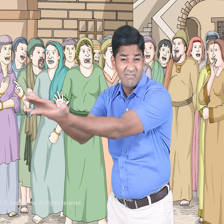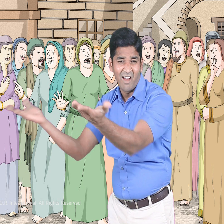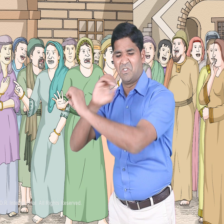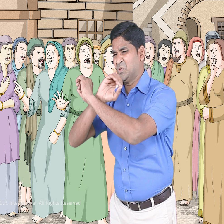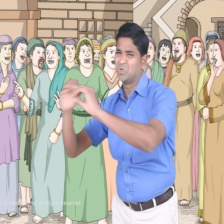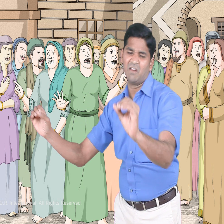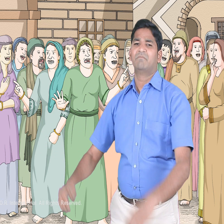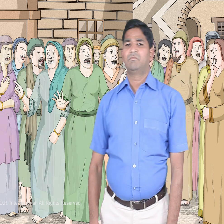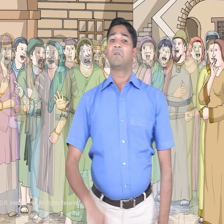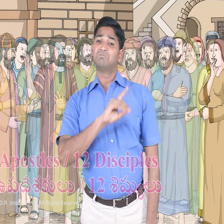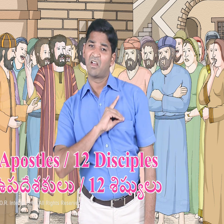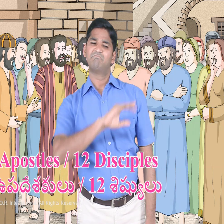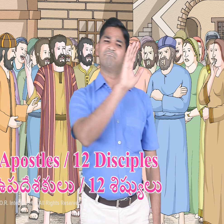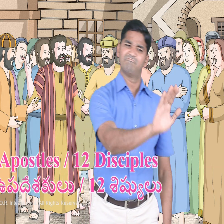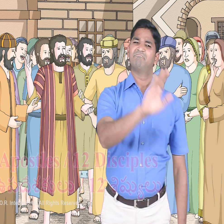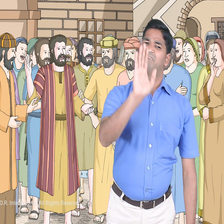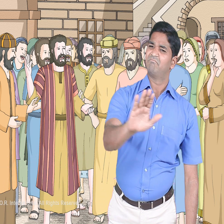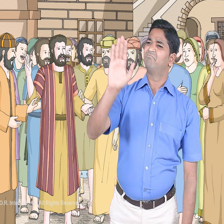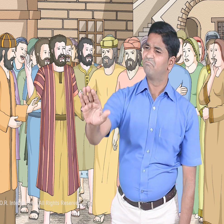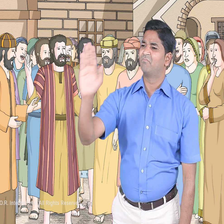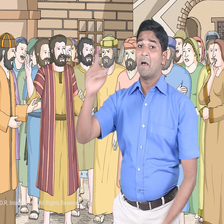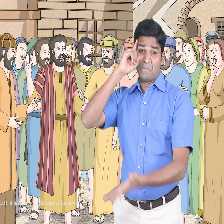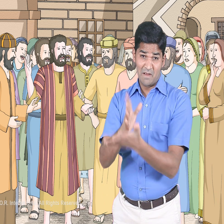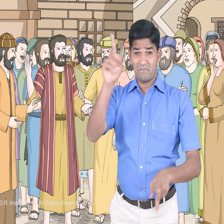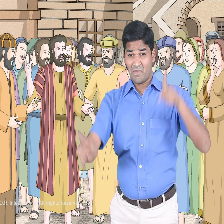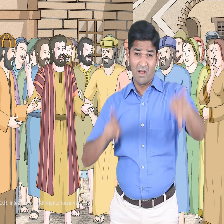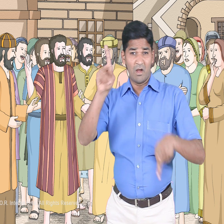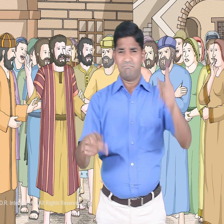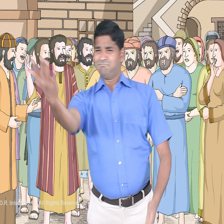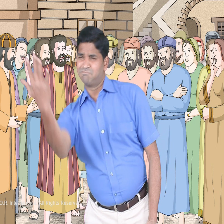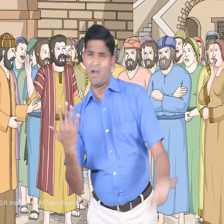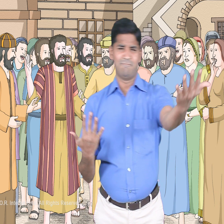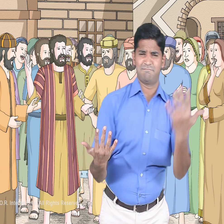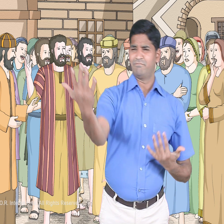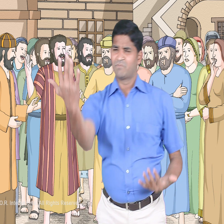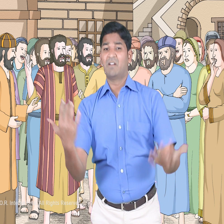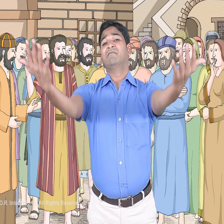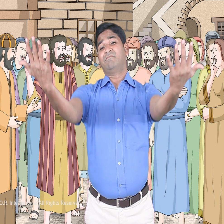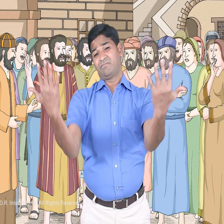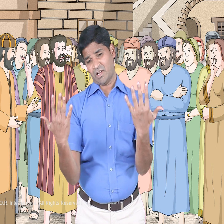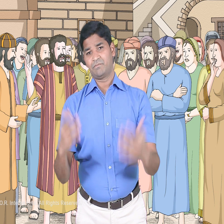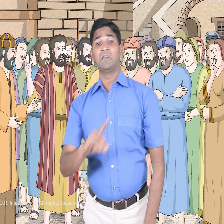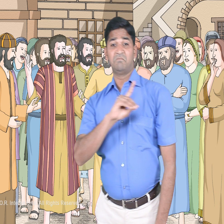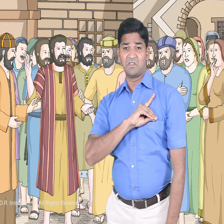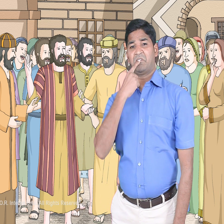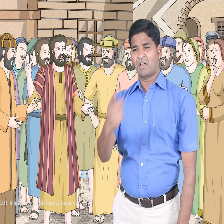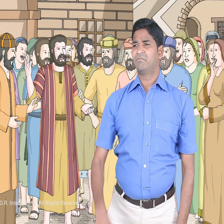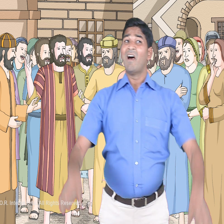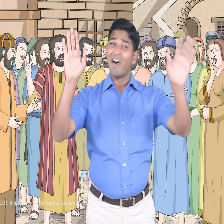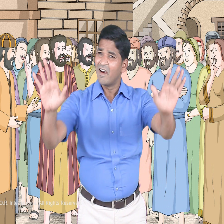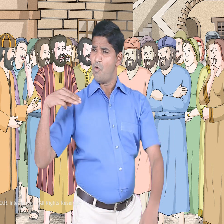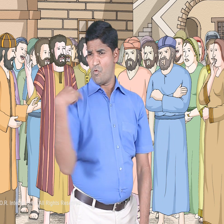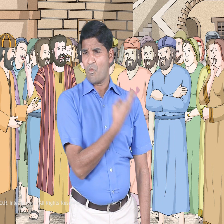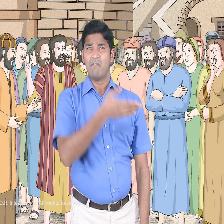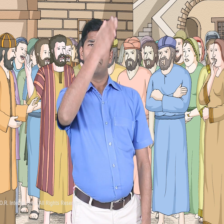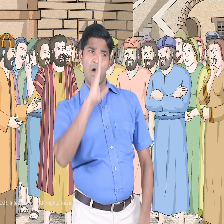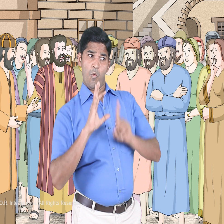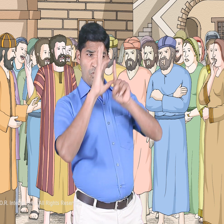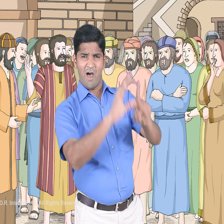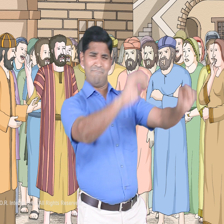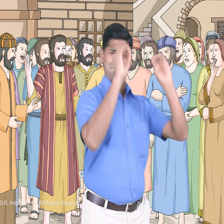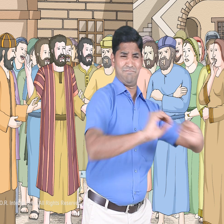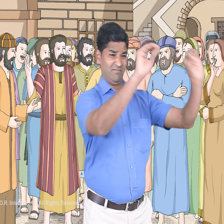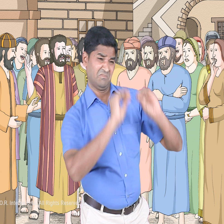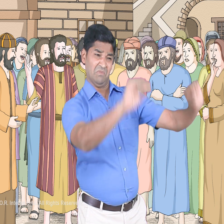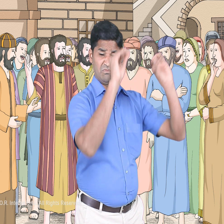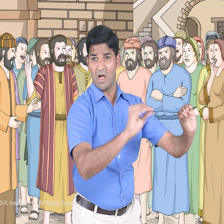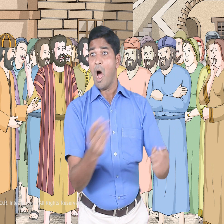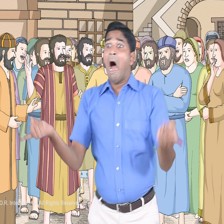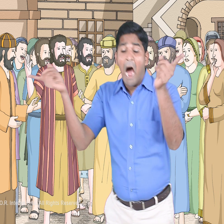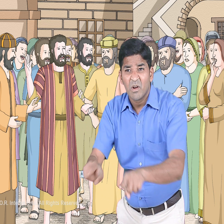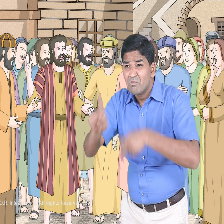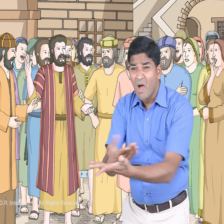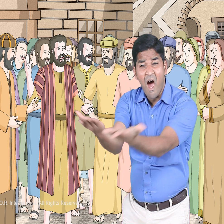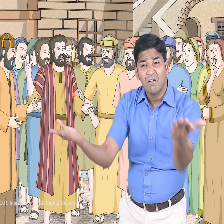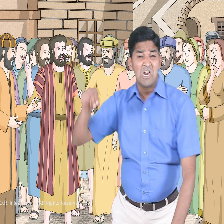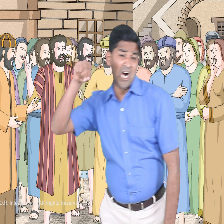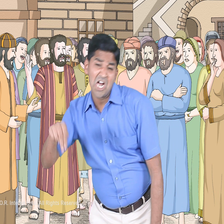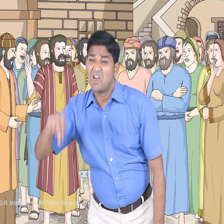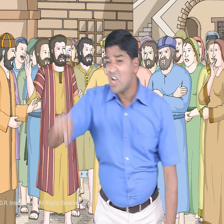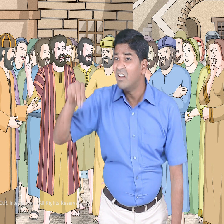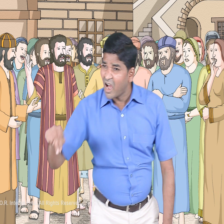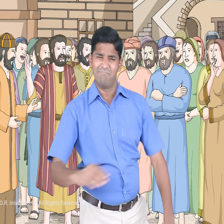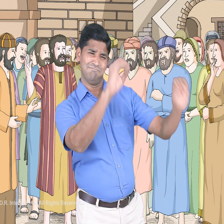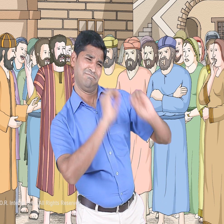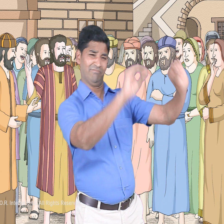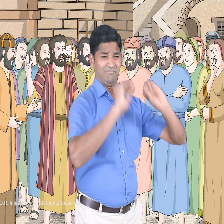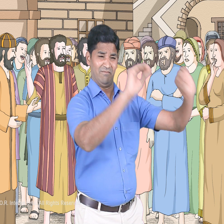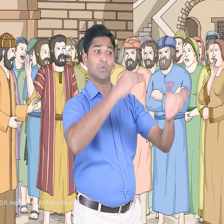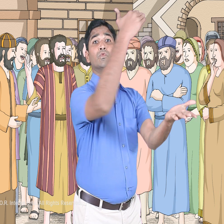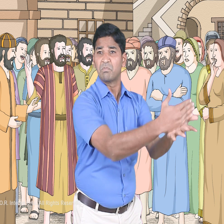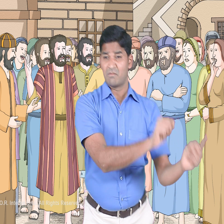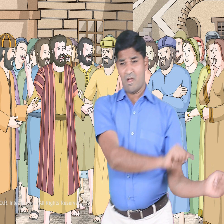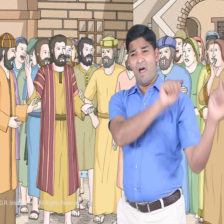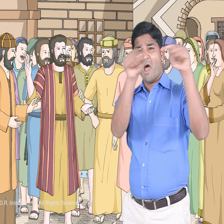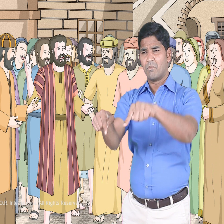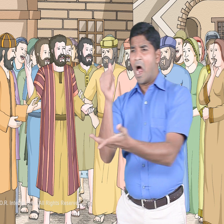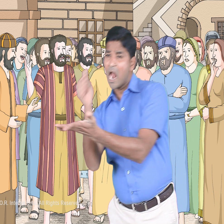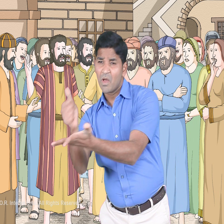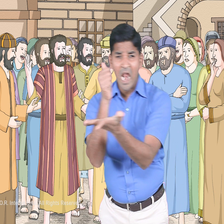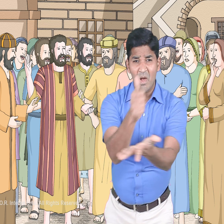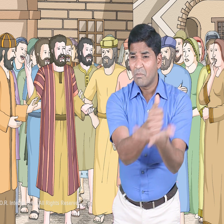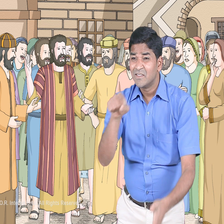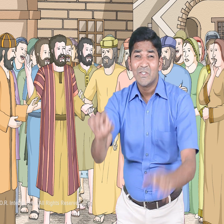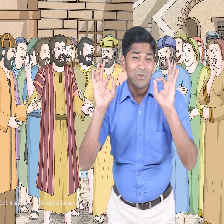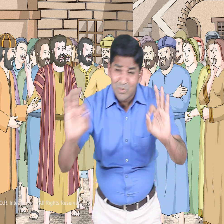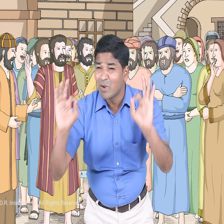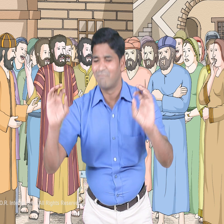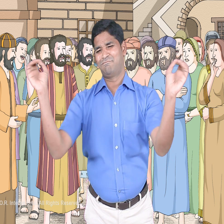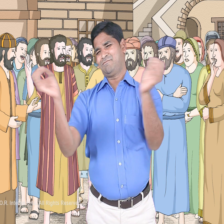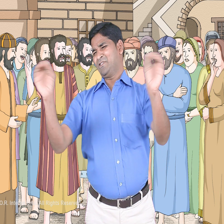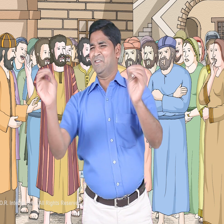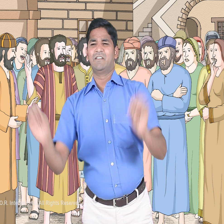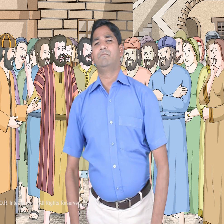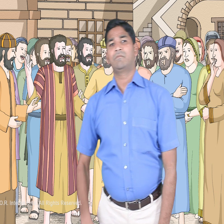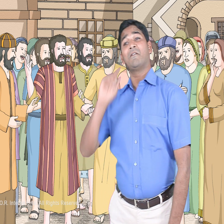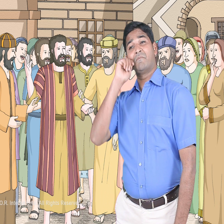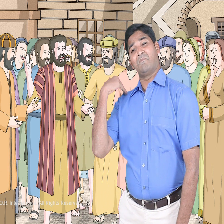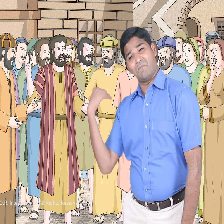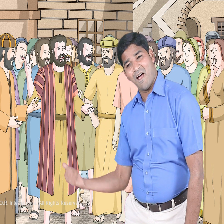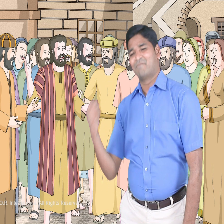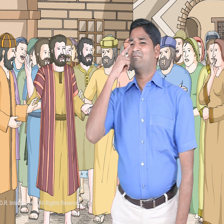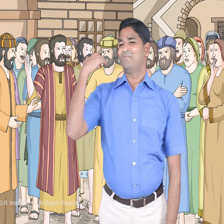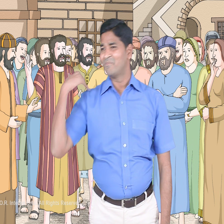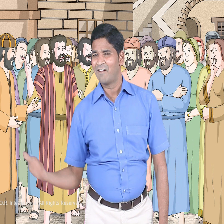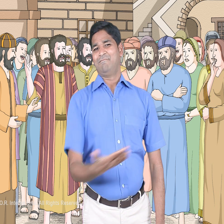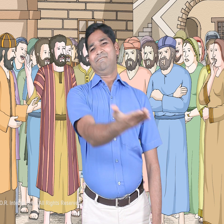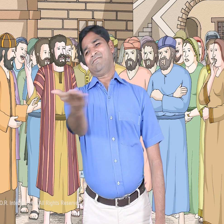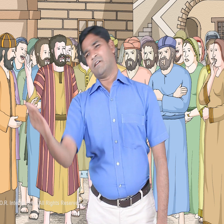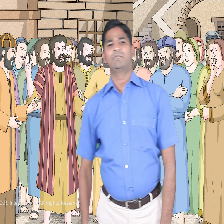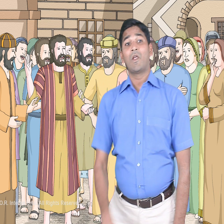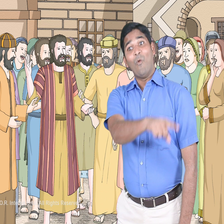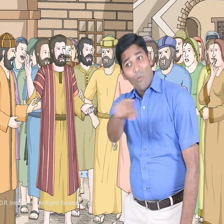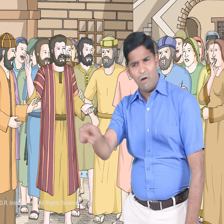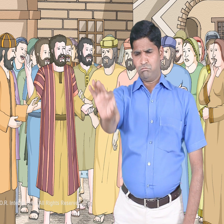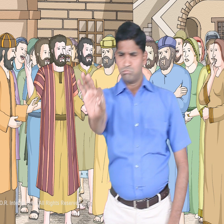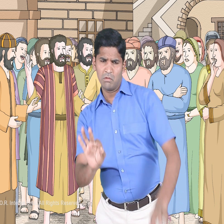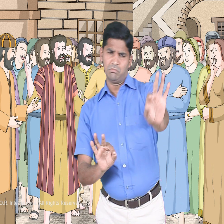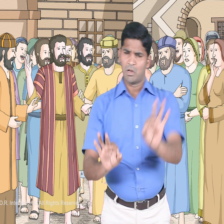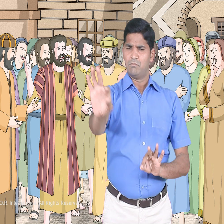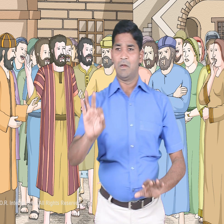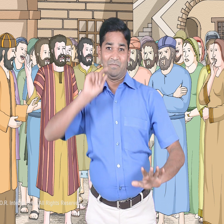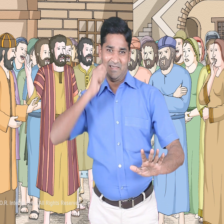So the Twelve summoned all the disciples and said, “It is unacceptable for us to neglect the word of God in order to wait on tables.